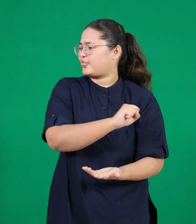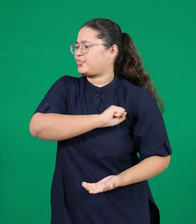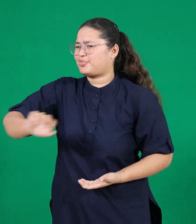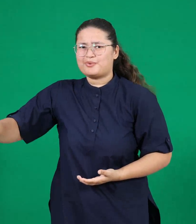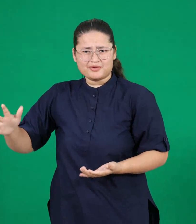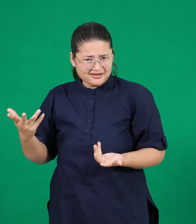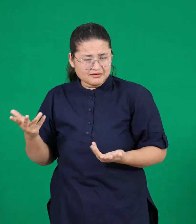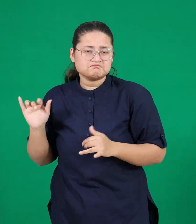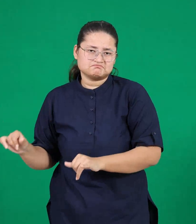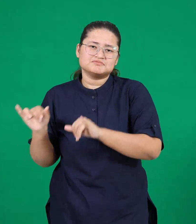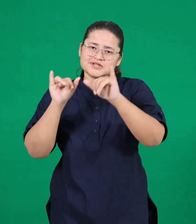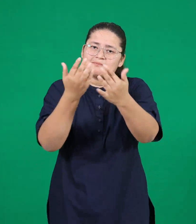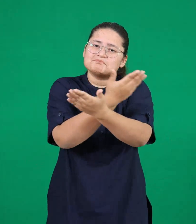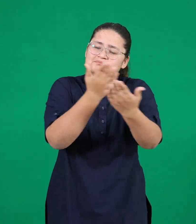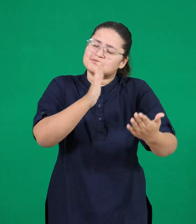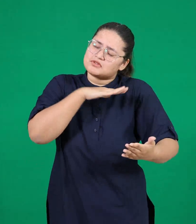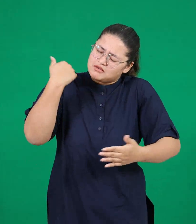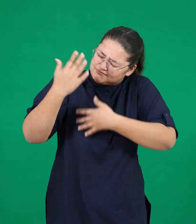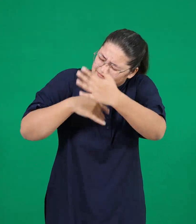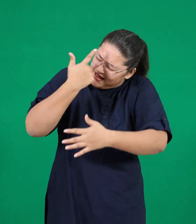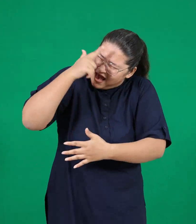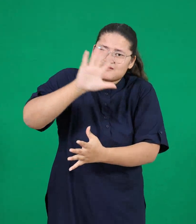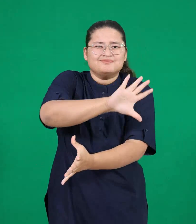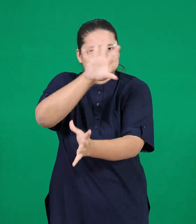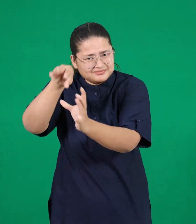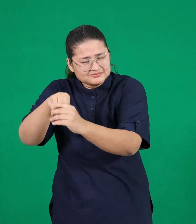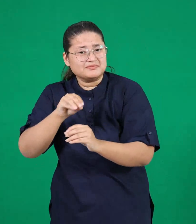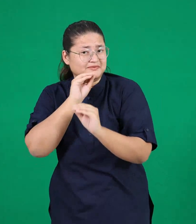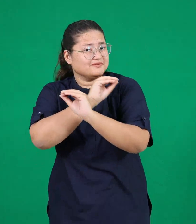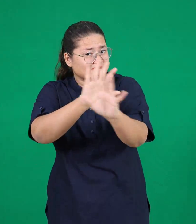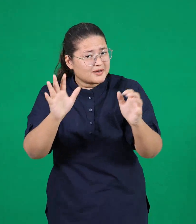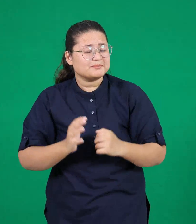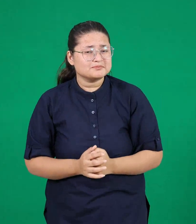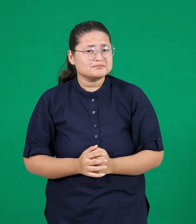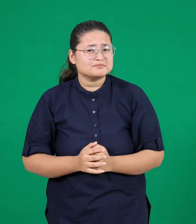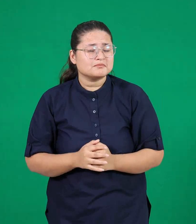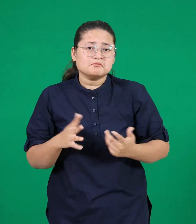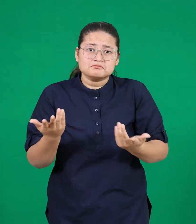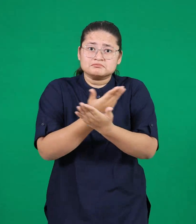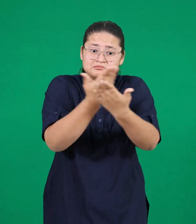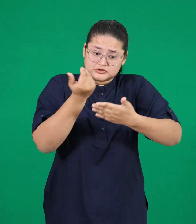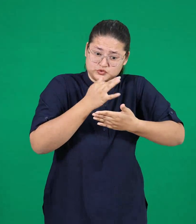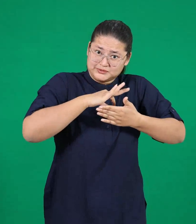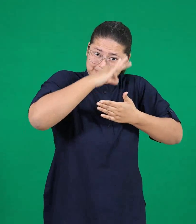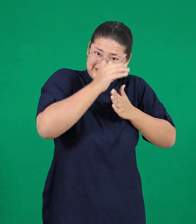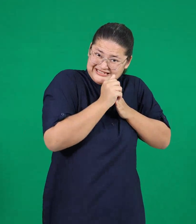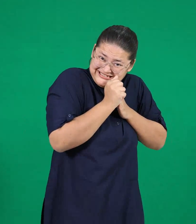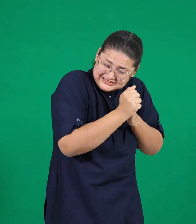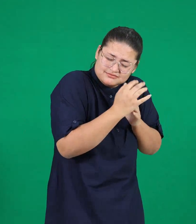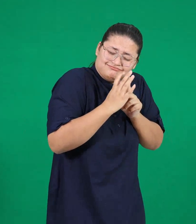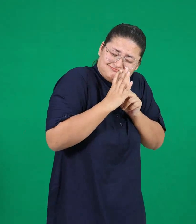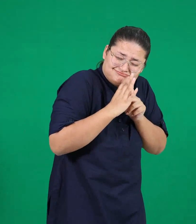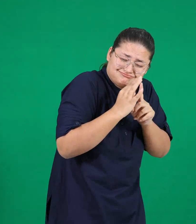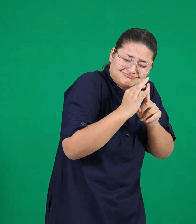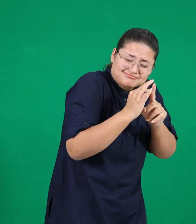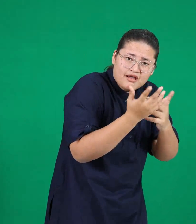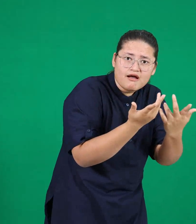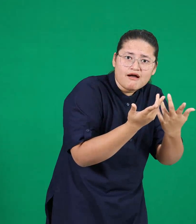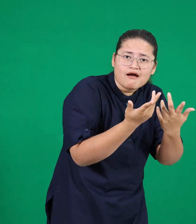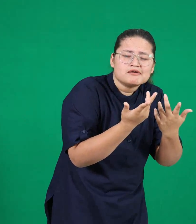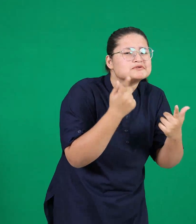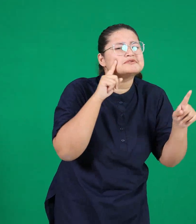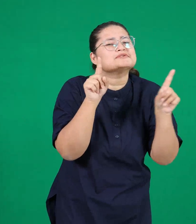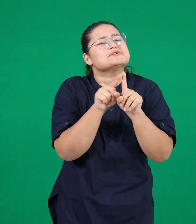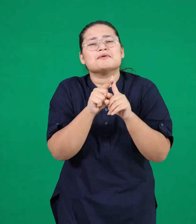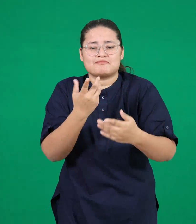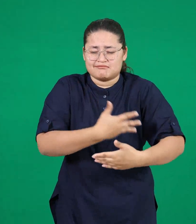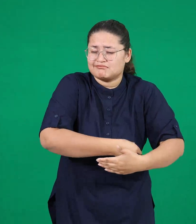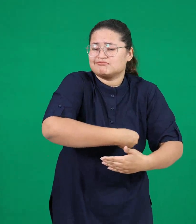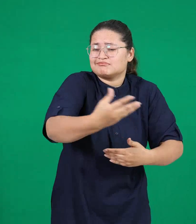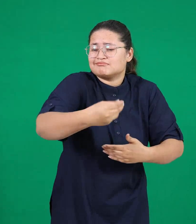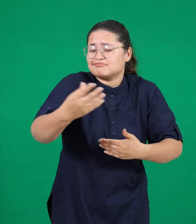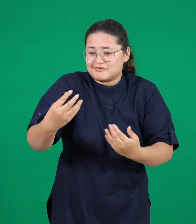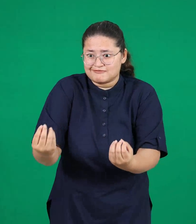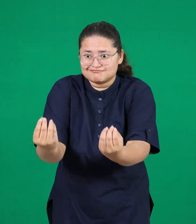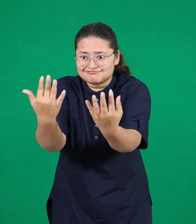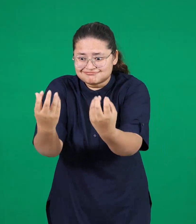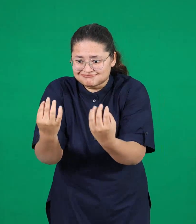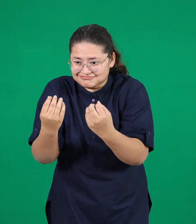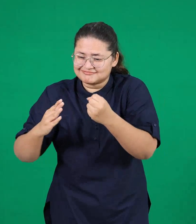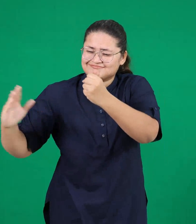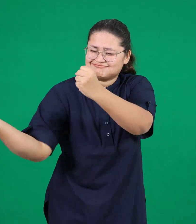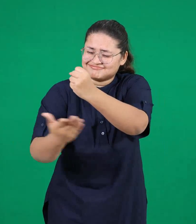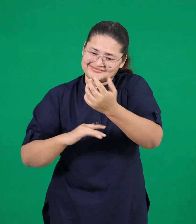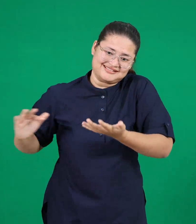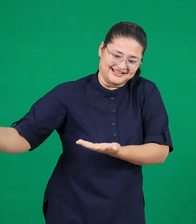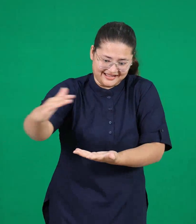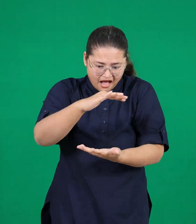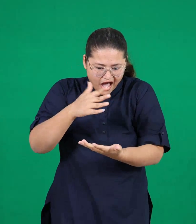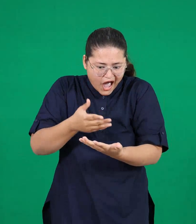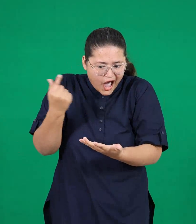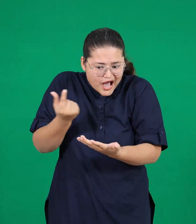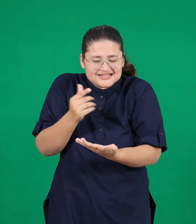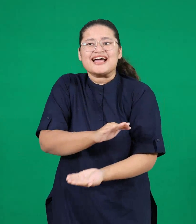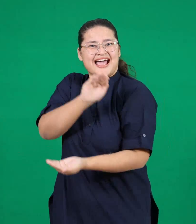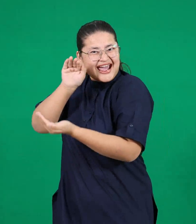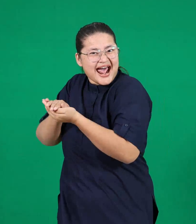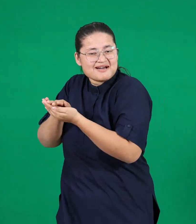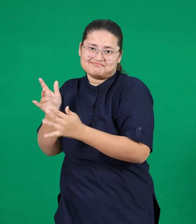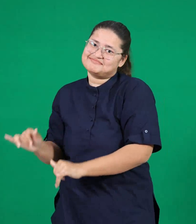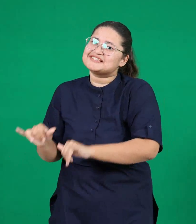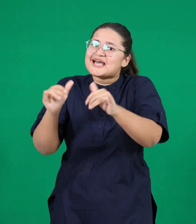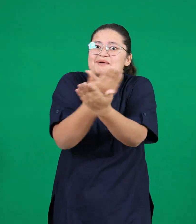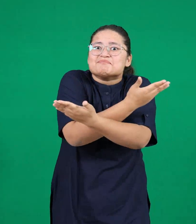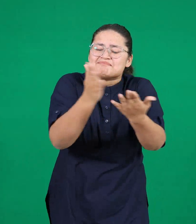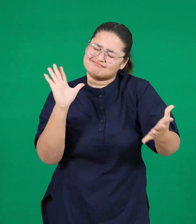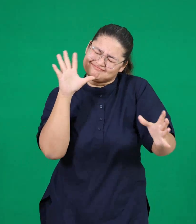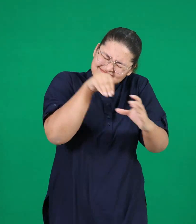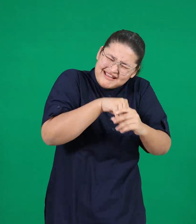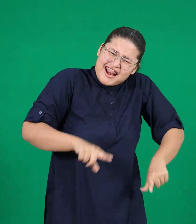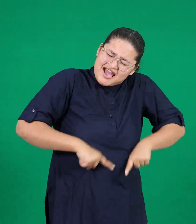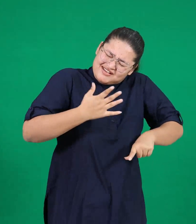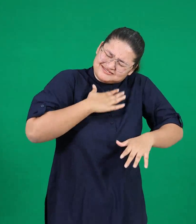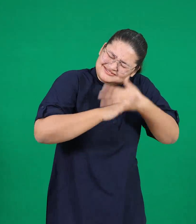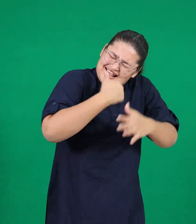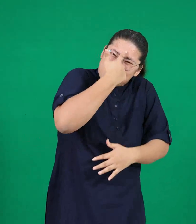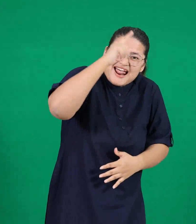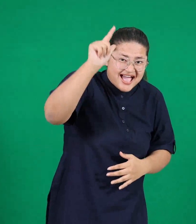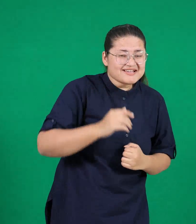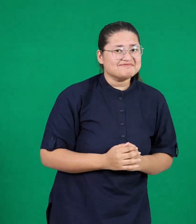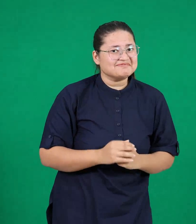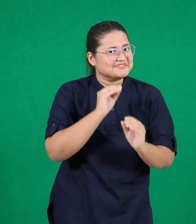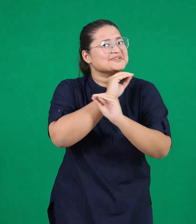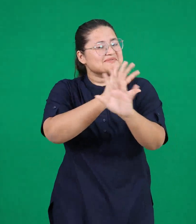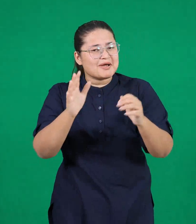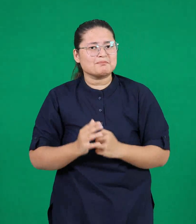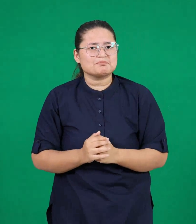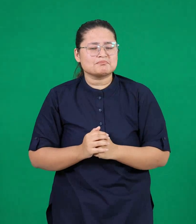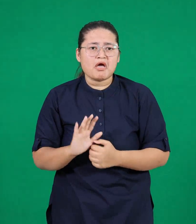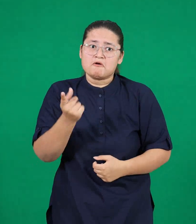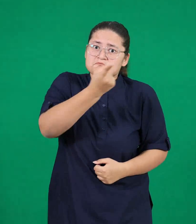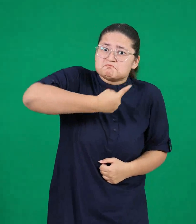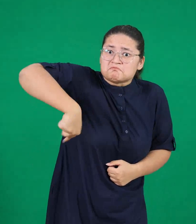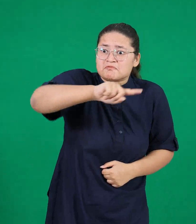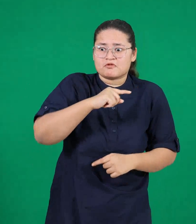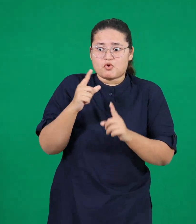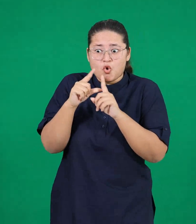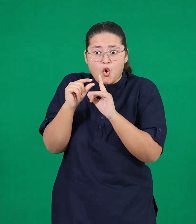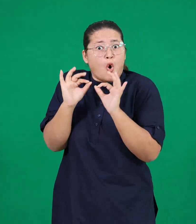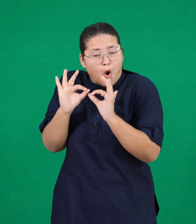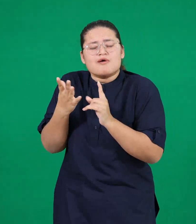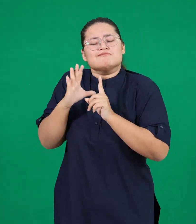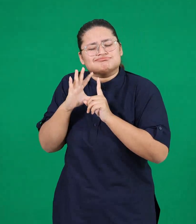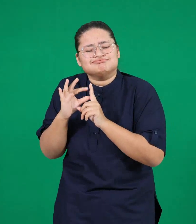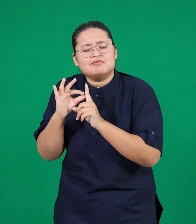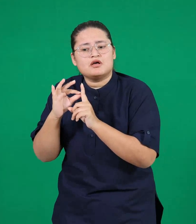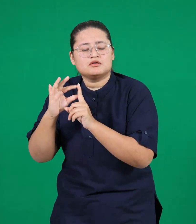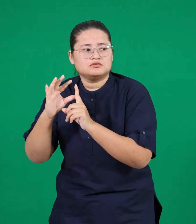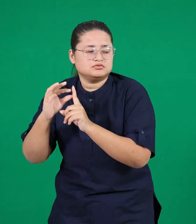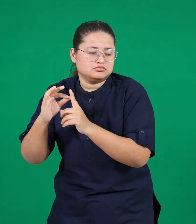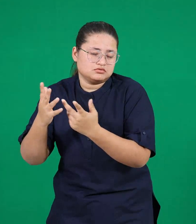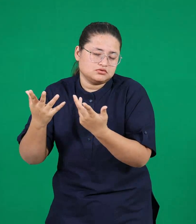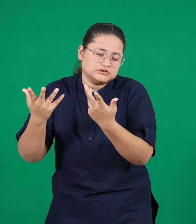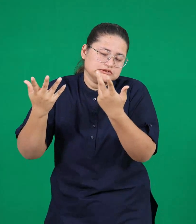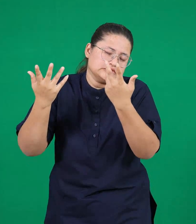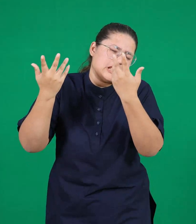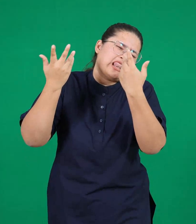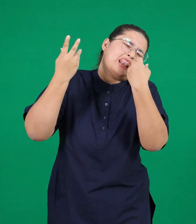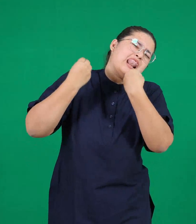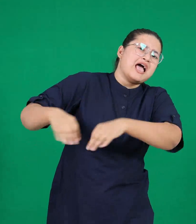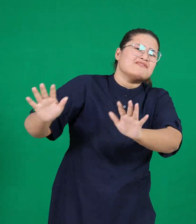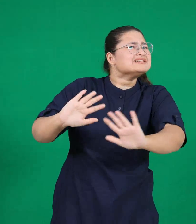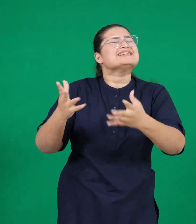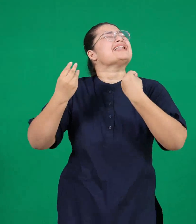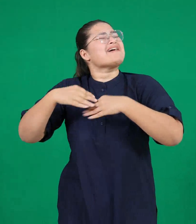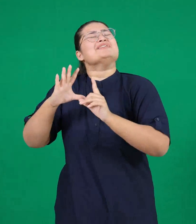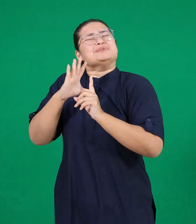but the one who sows to please the Spirit, from the Spirit will reap eternal life.